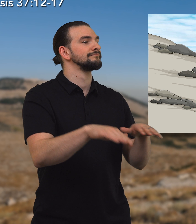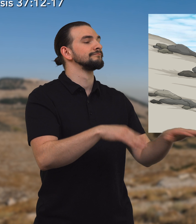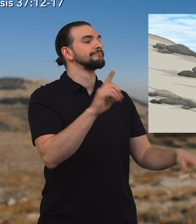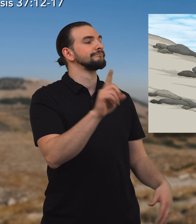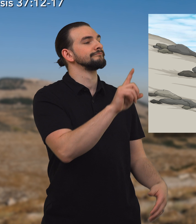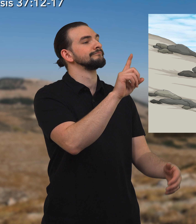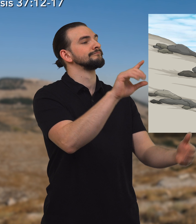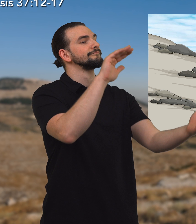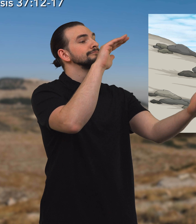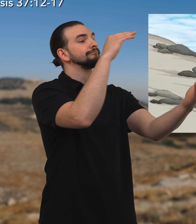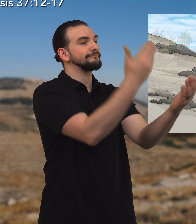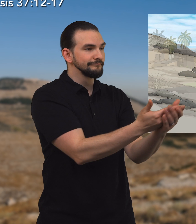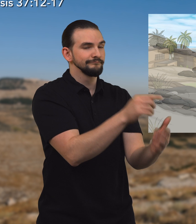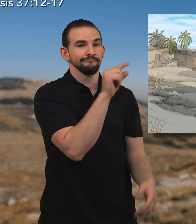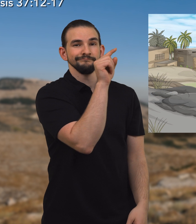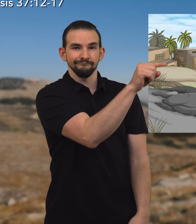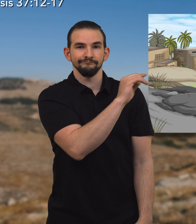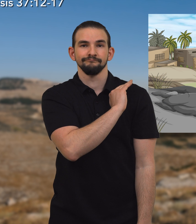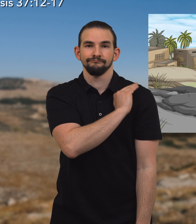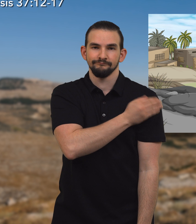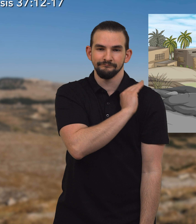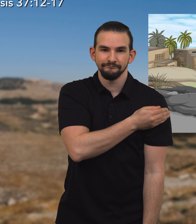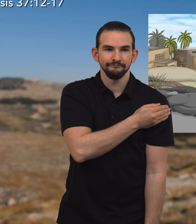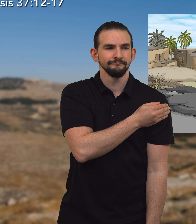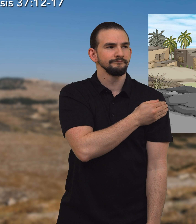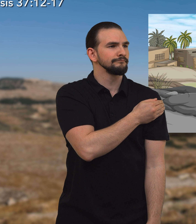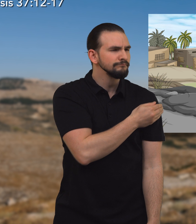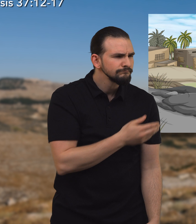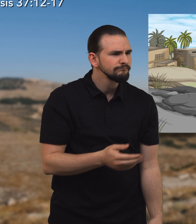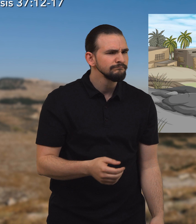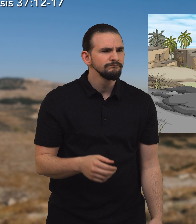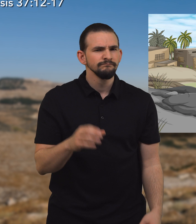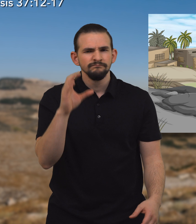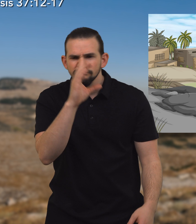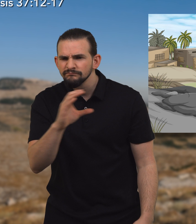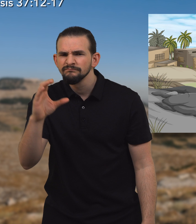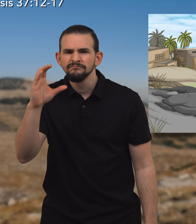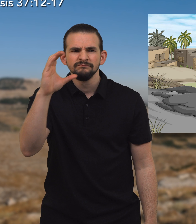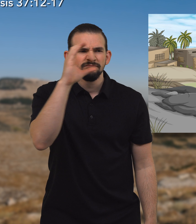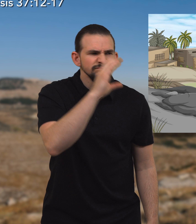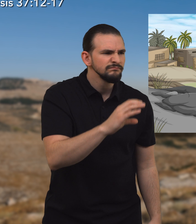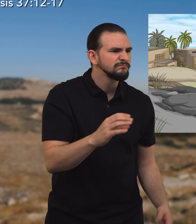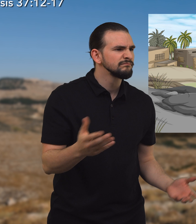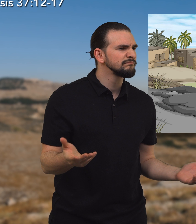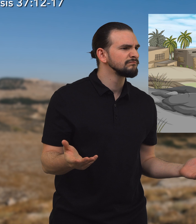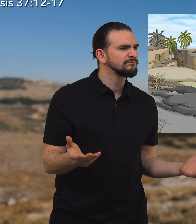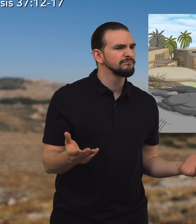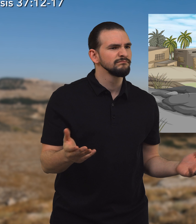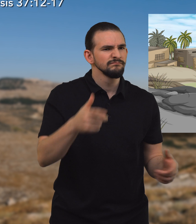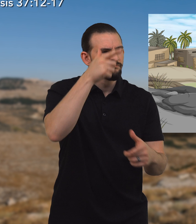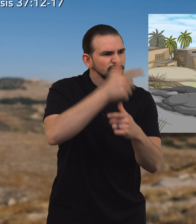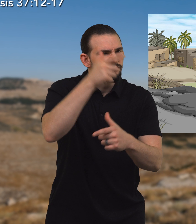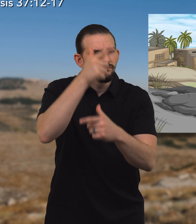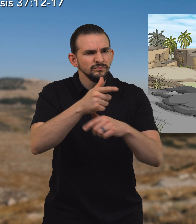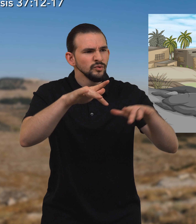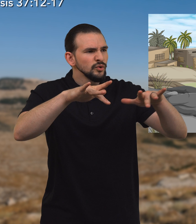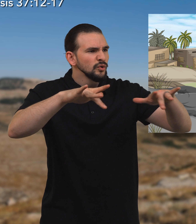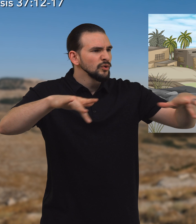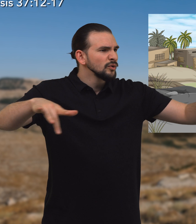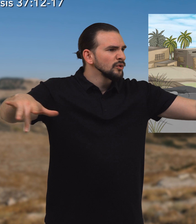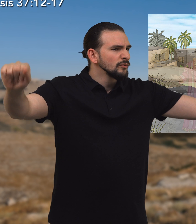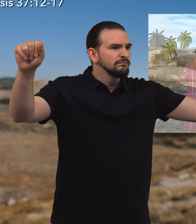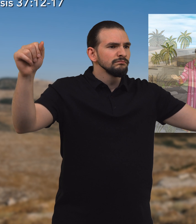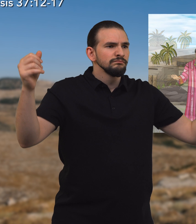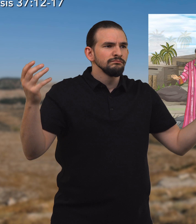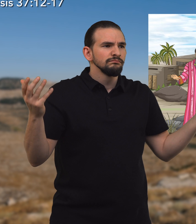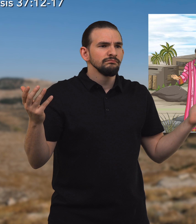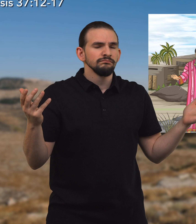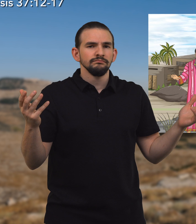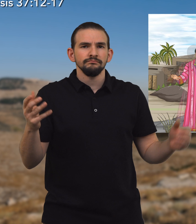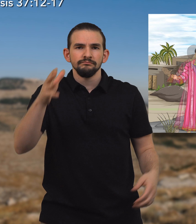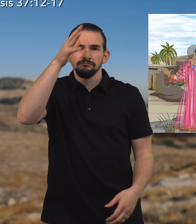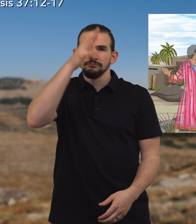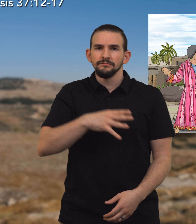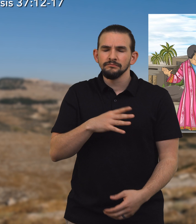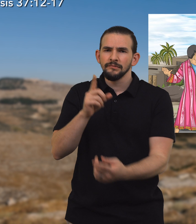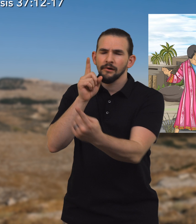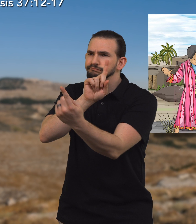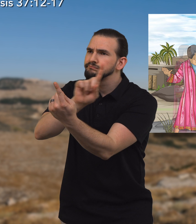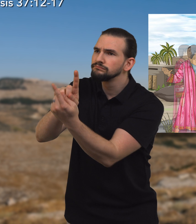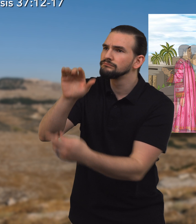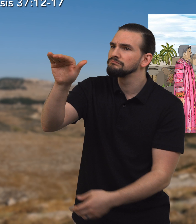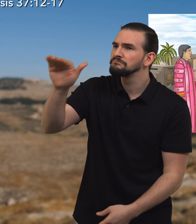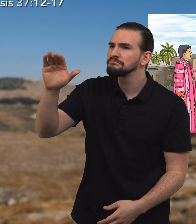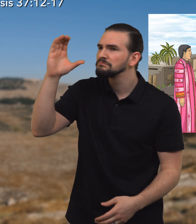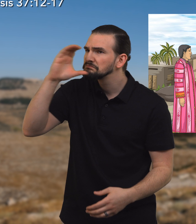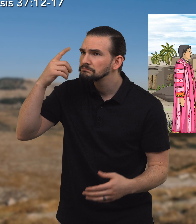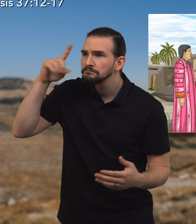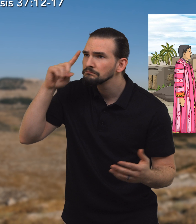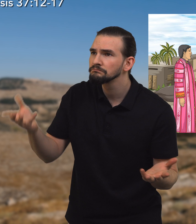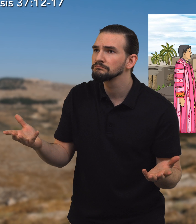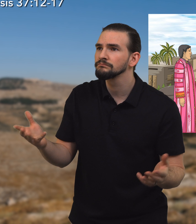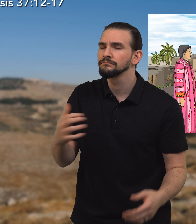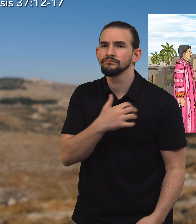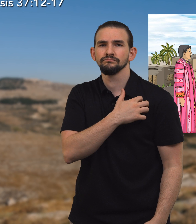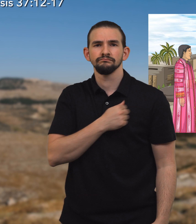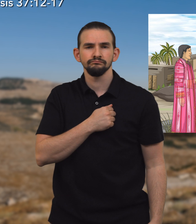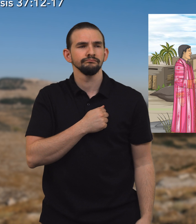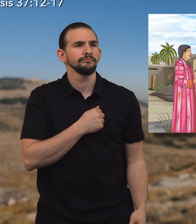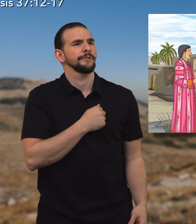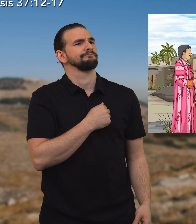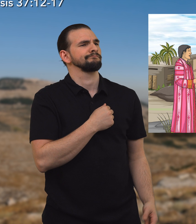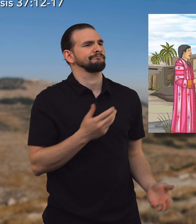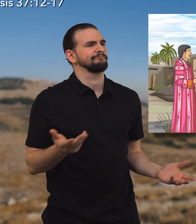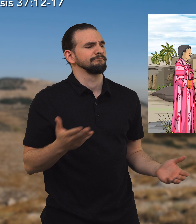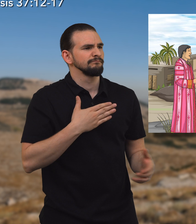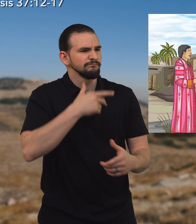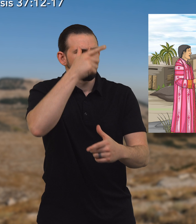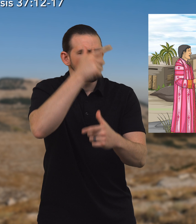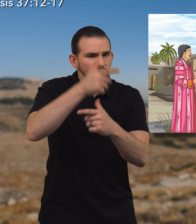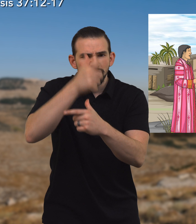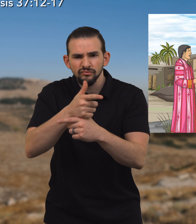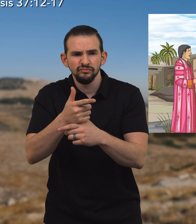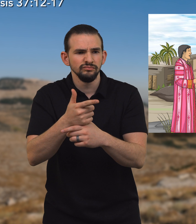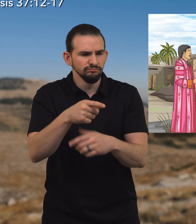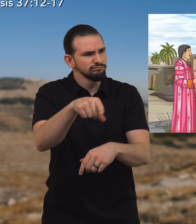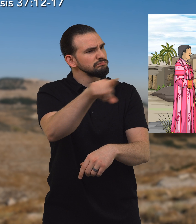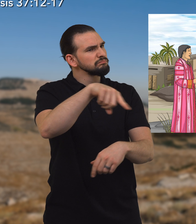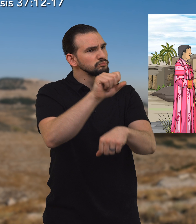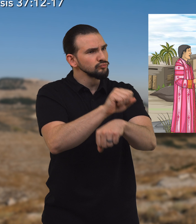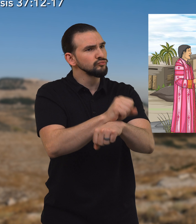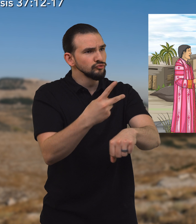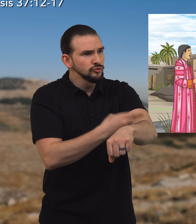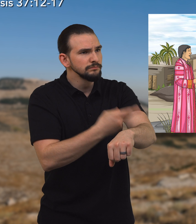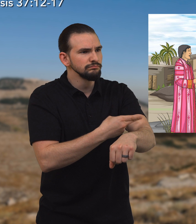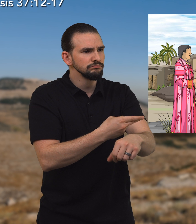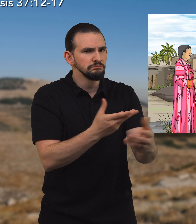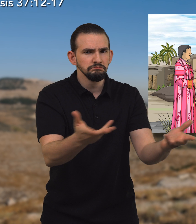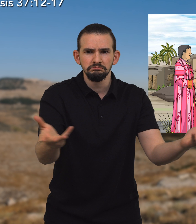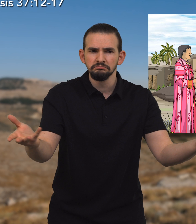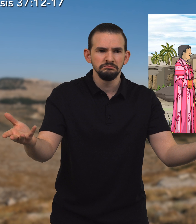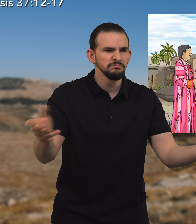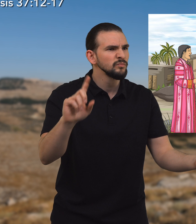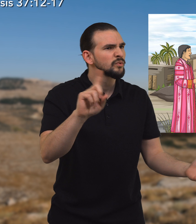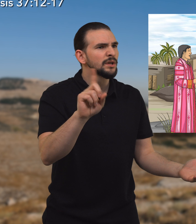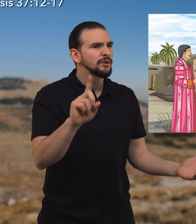And when Joseph arrived in Shechem, a man found him wandering in the field and asked, “What are you looking for?” “I am looking for my brothers,” Joseph replied.